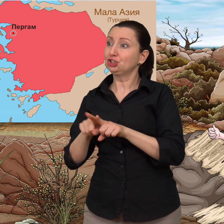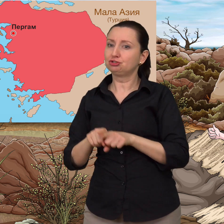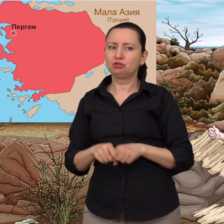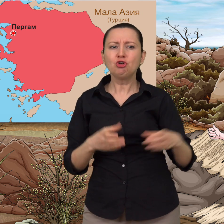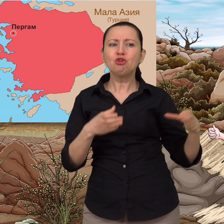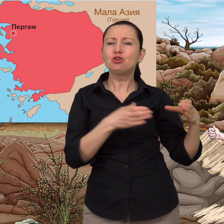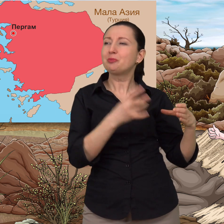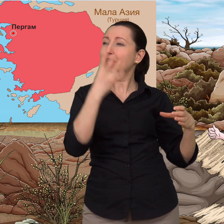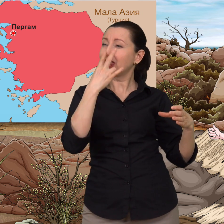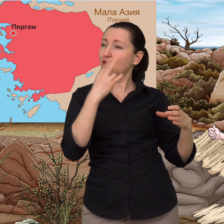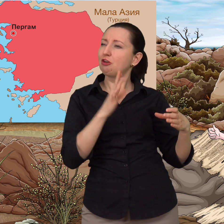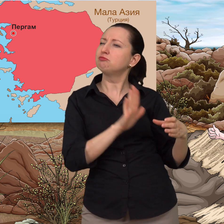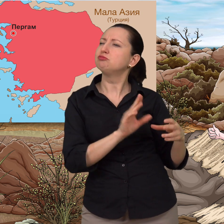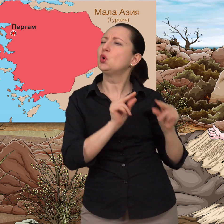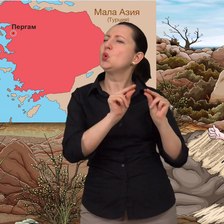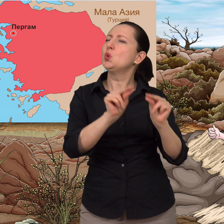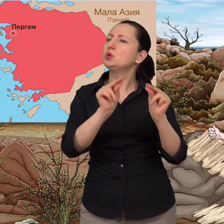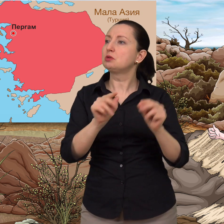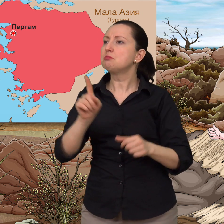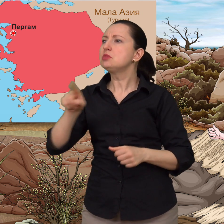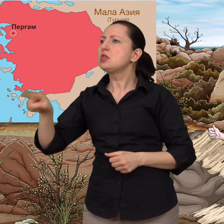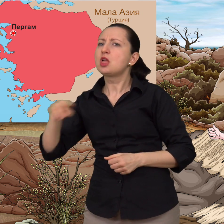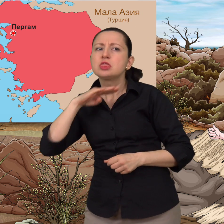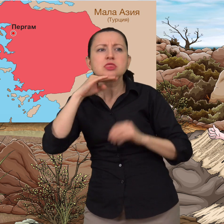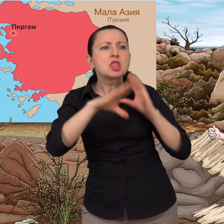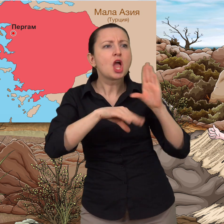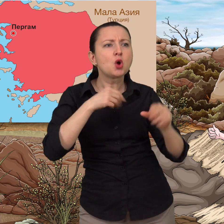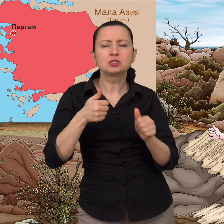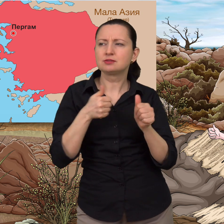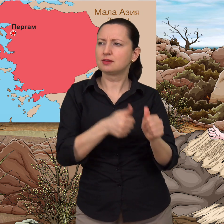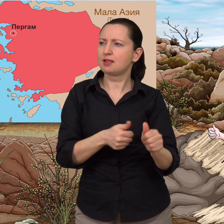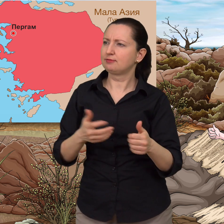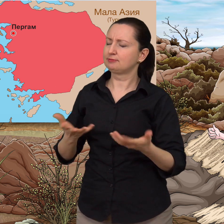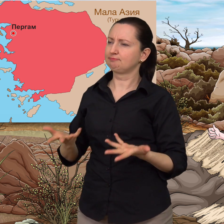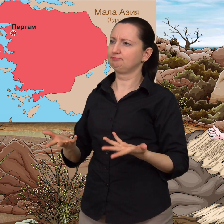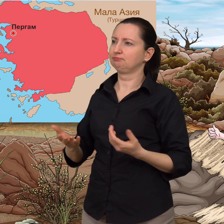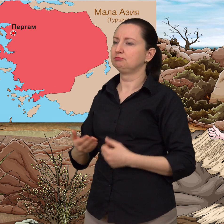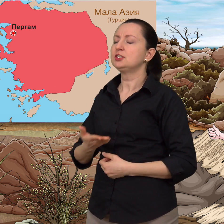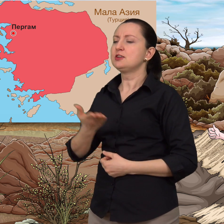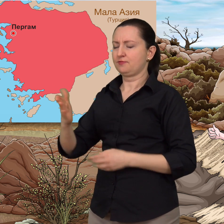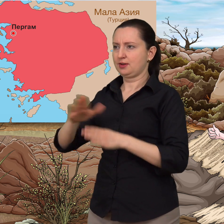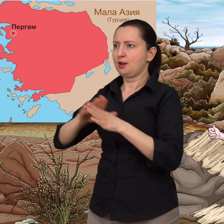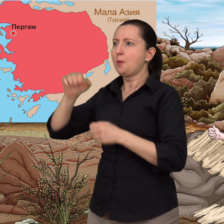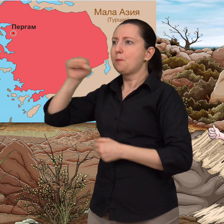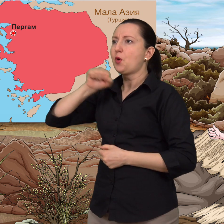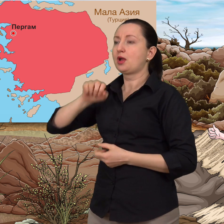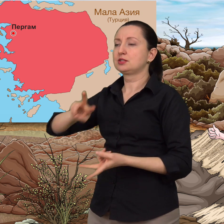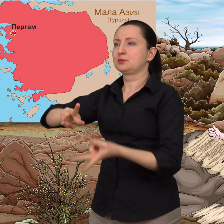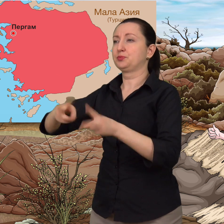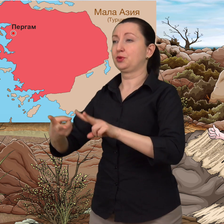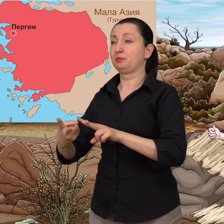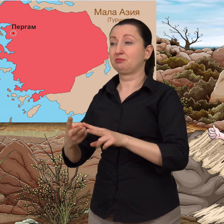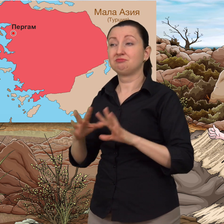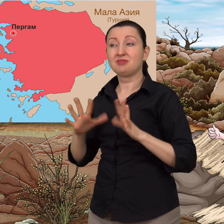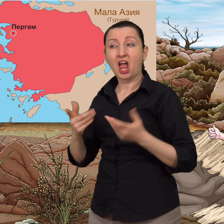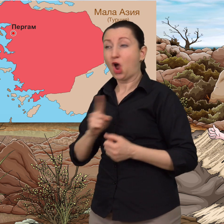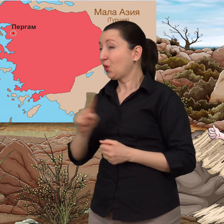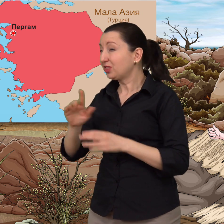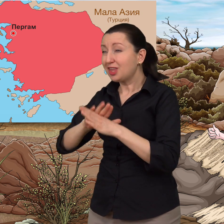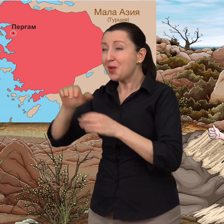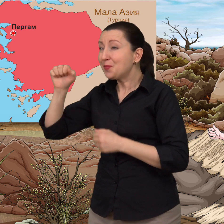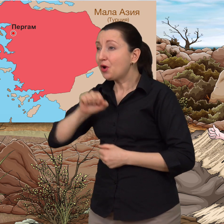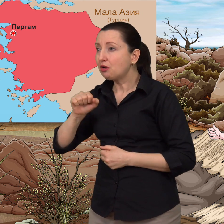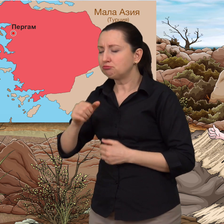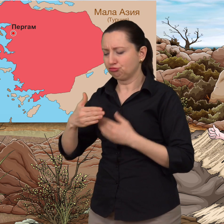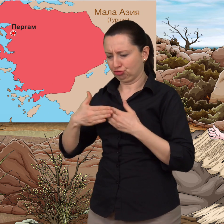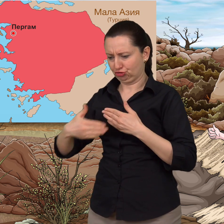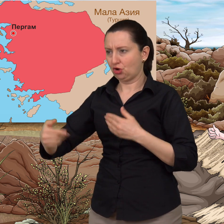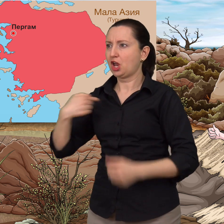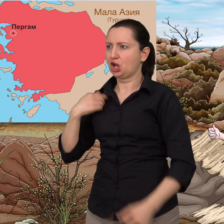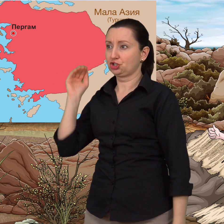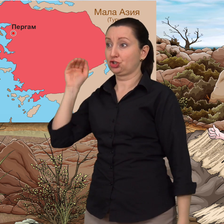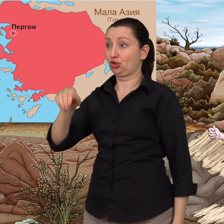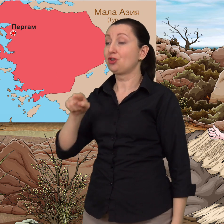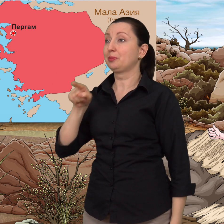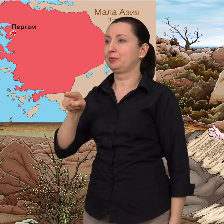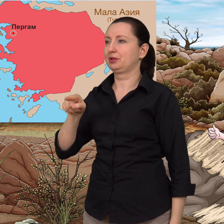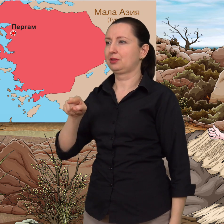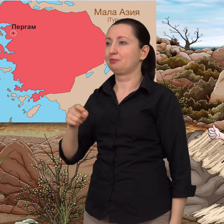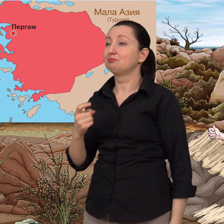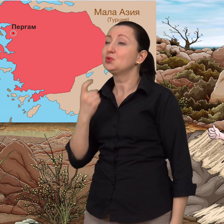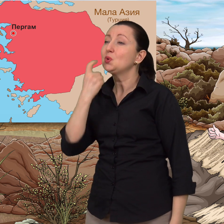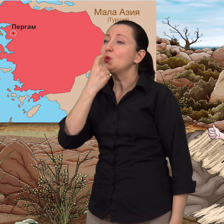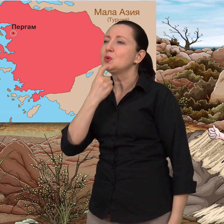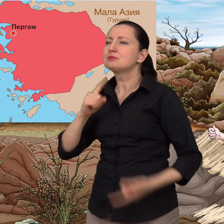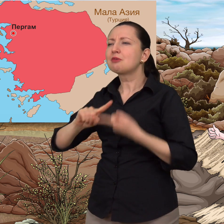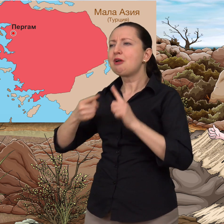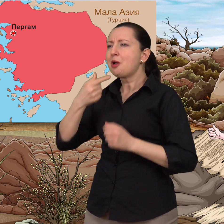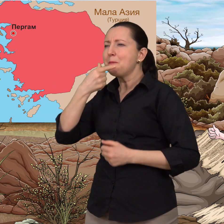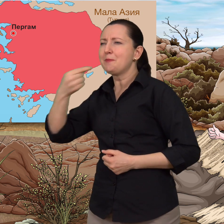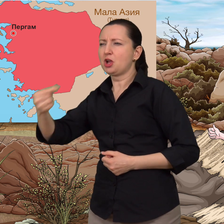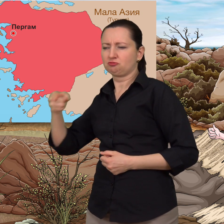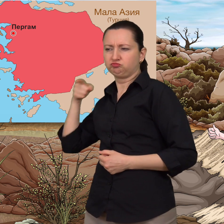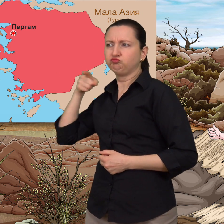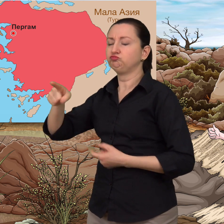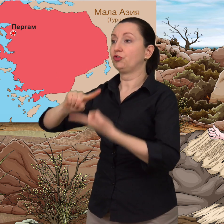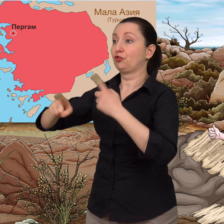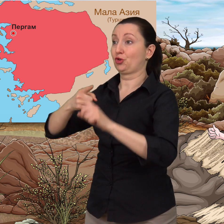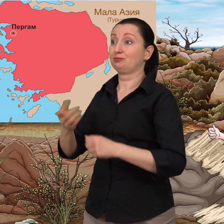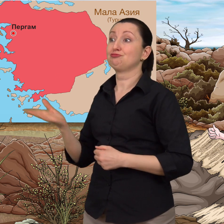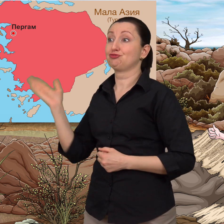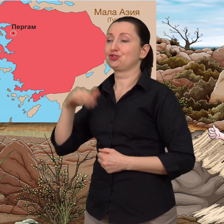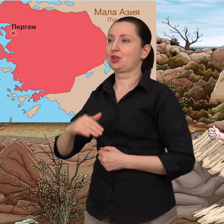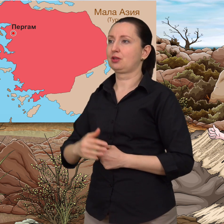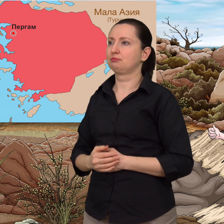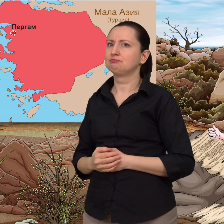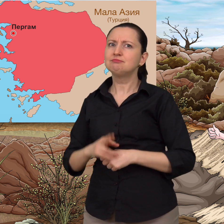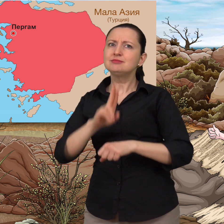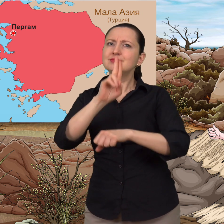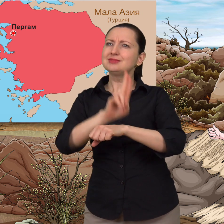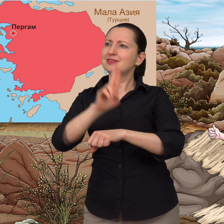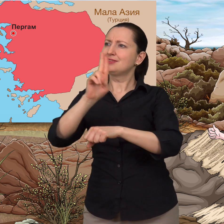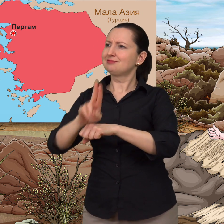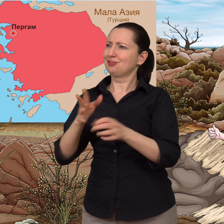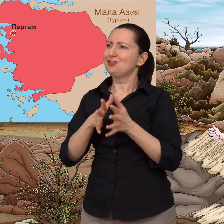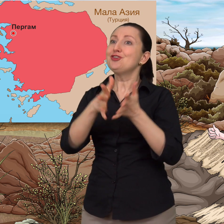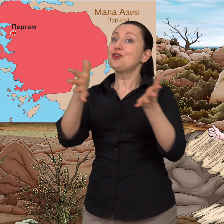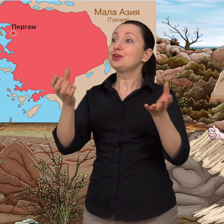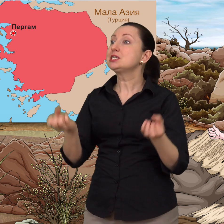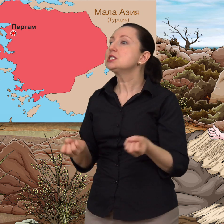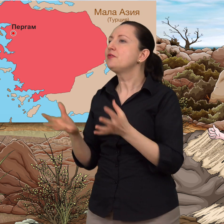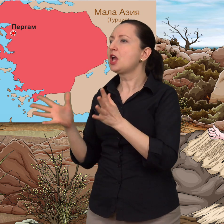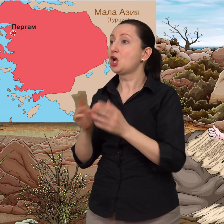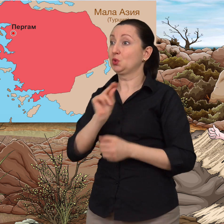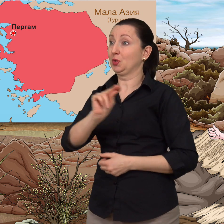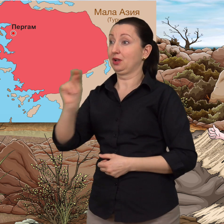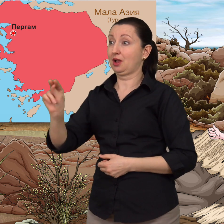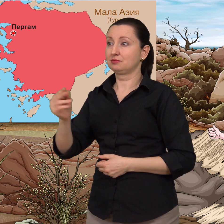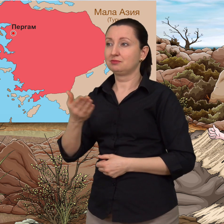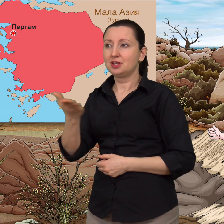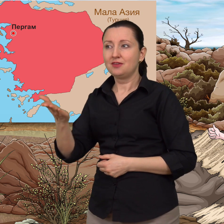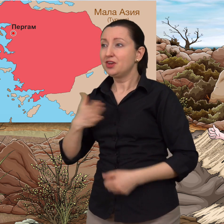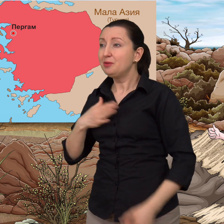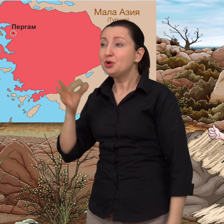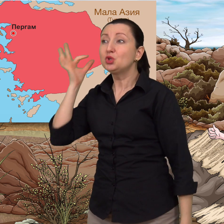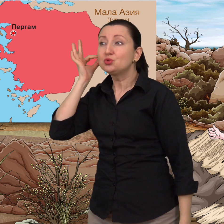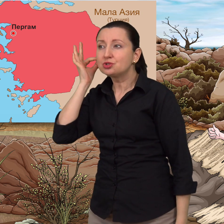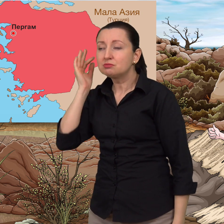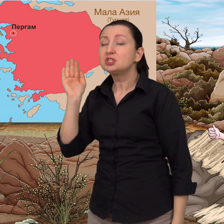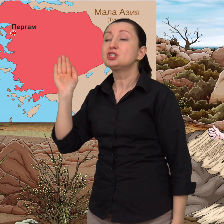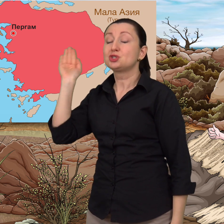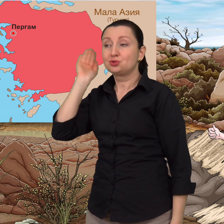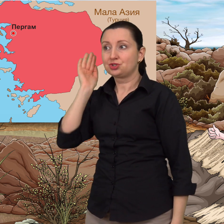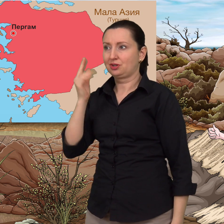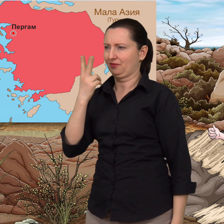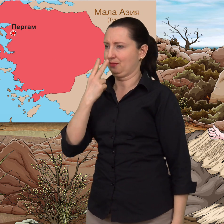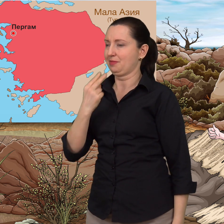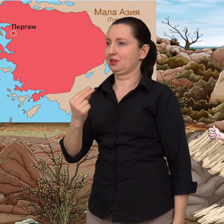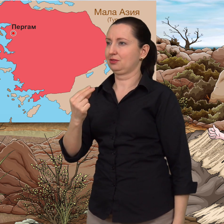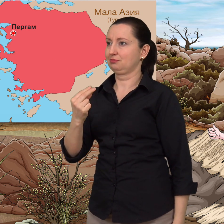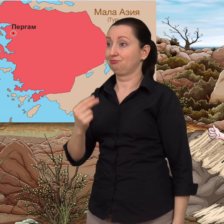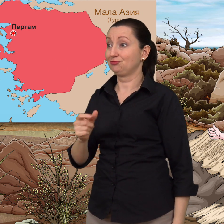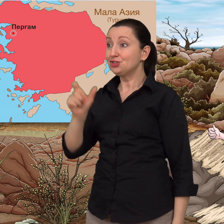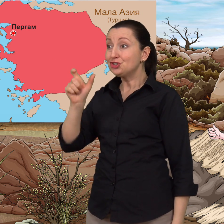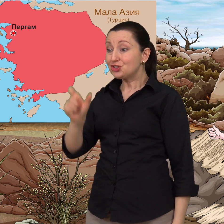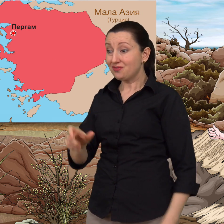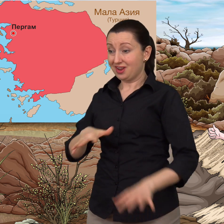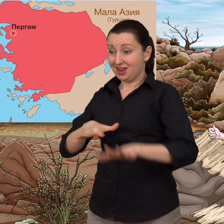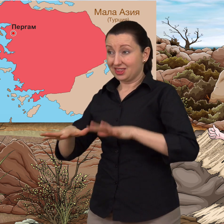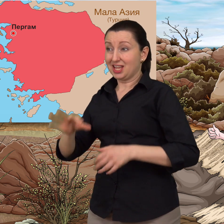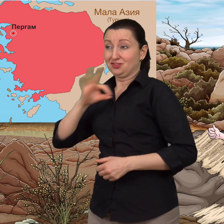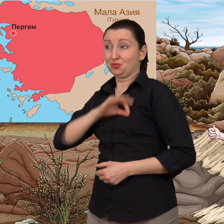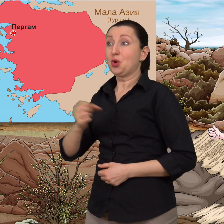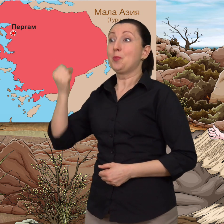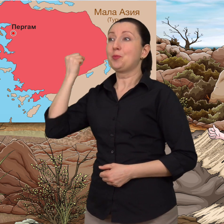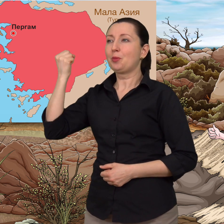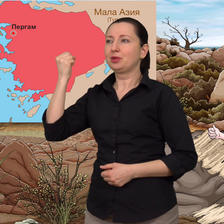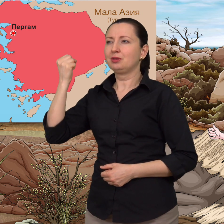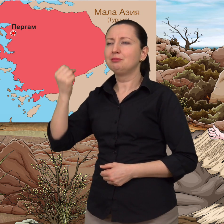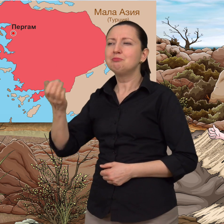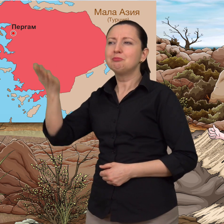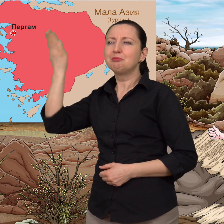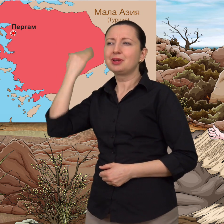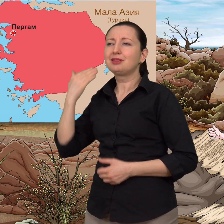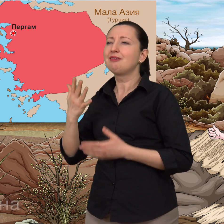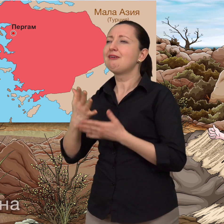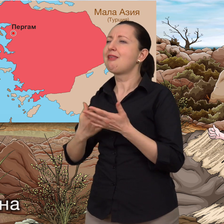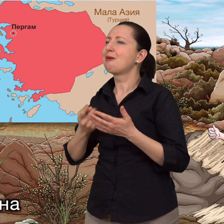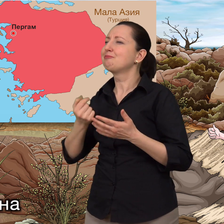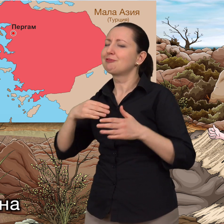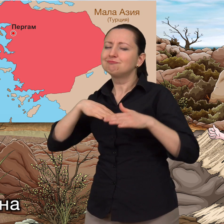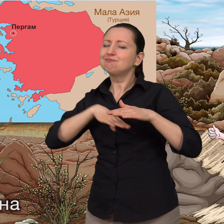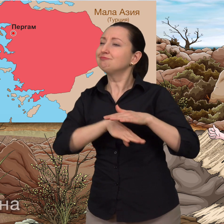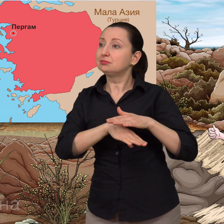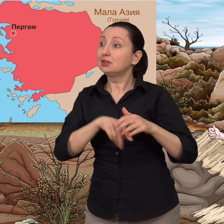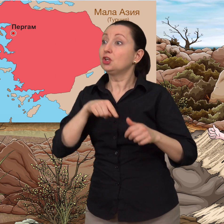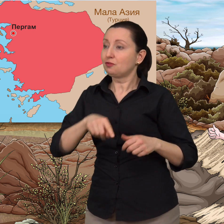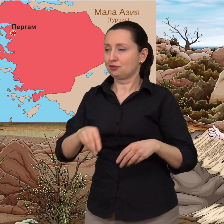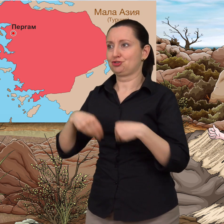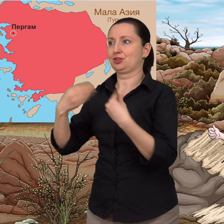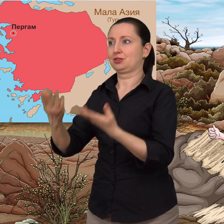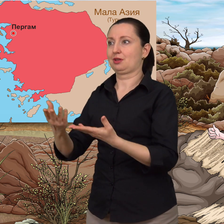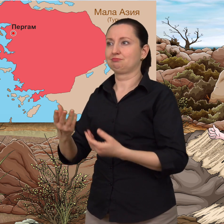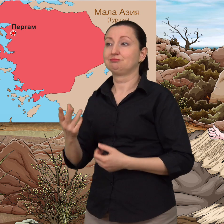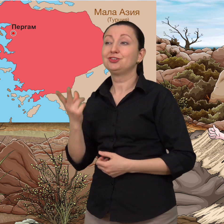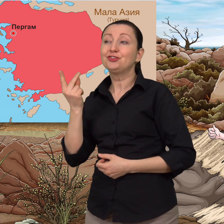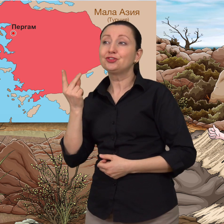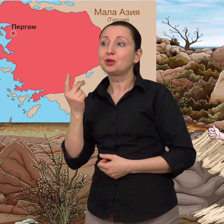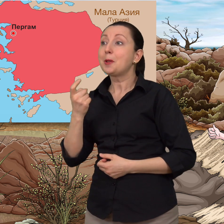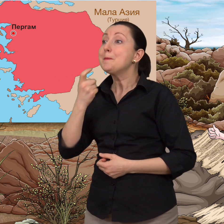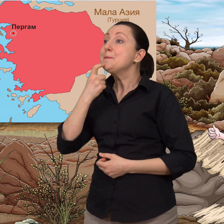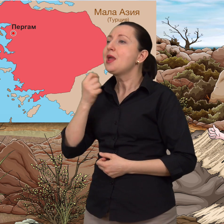Otherwise I will come to you shortly and wage war against them with the sword of My mouth. He who has an ear, let him hear what the Spirit says to the churches.